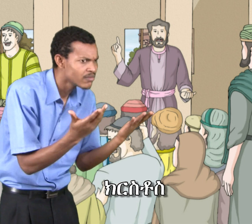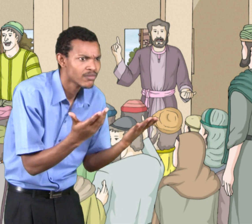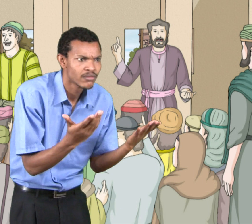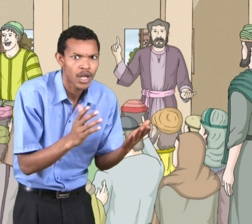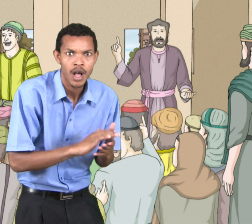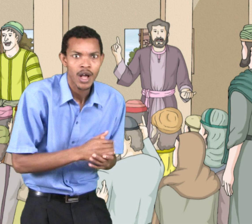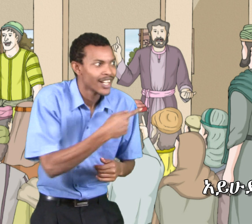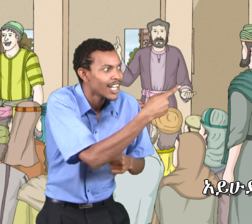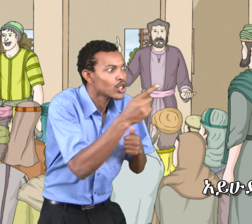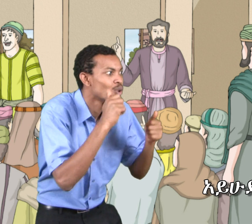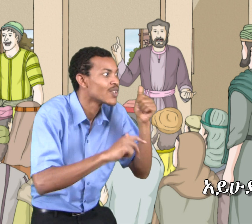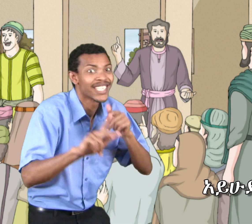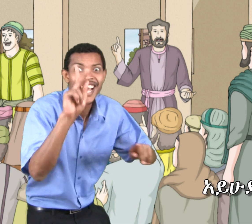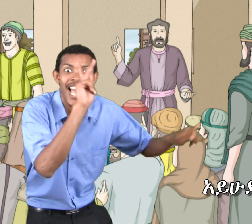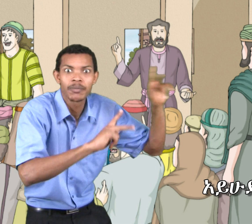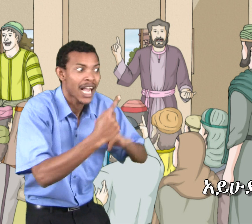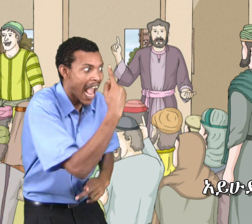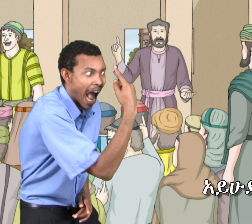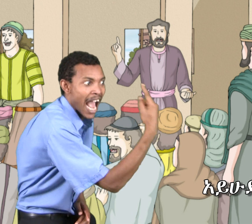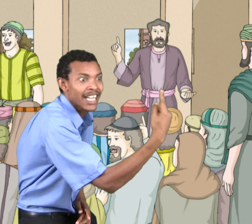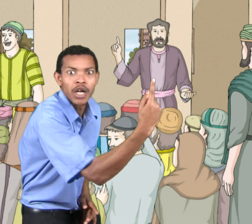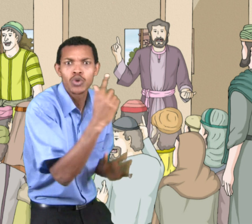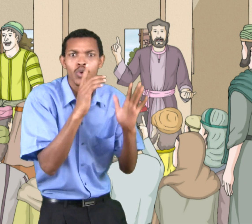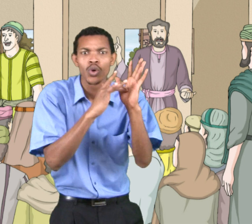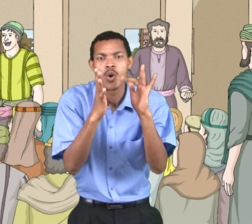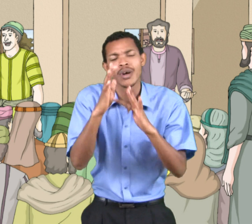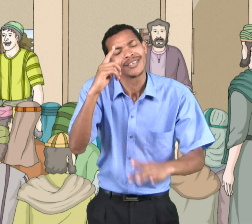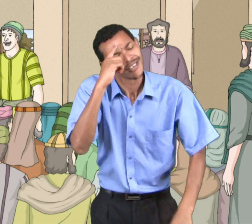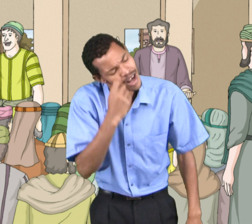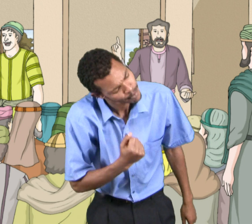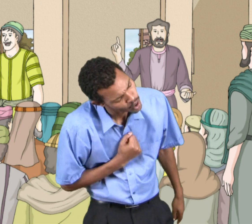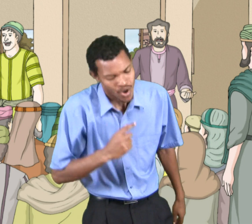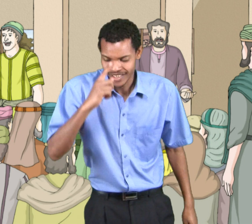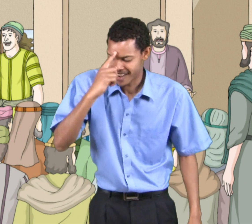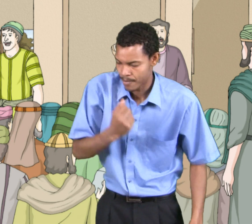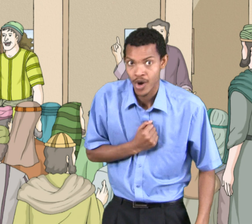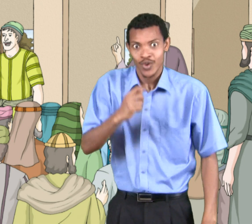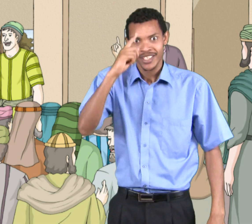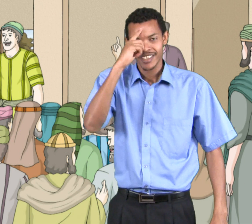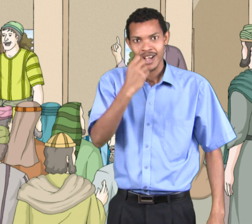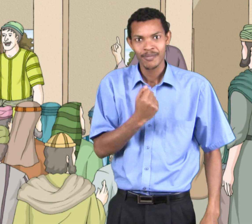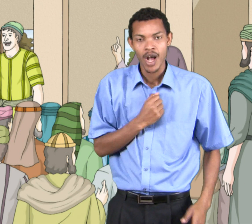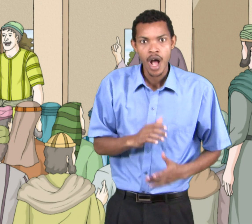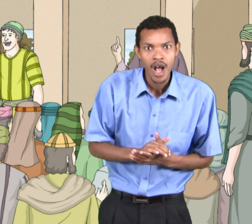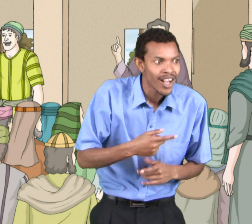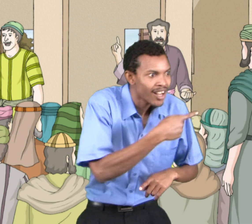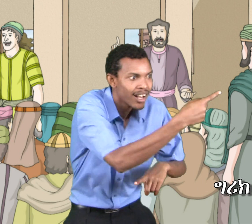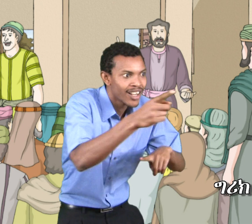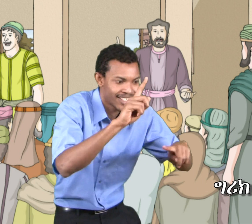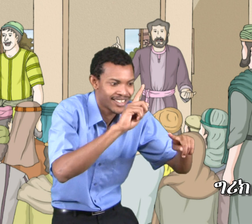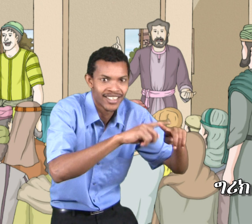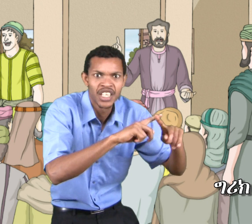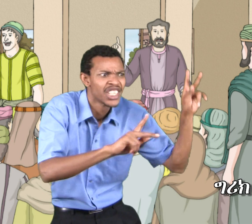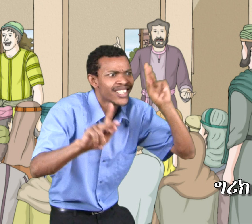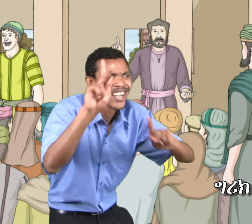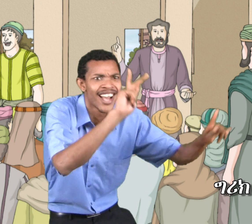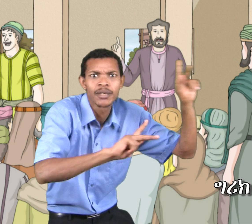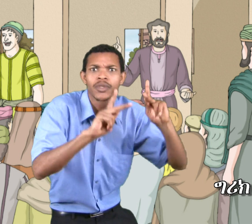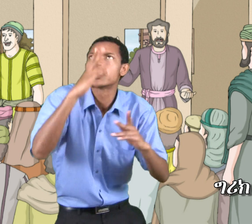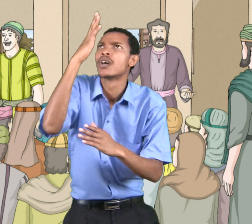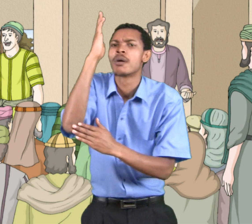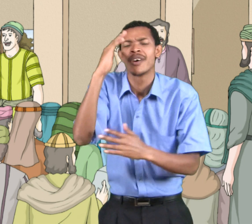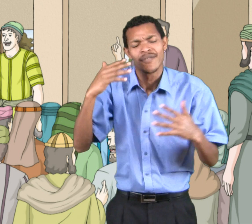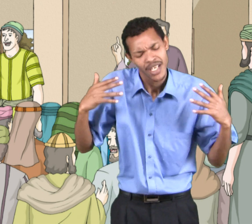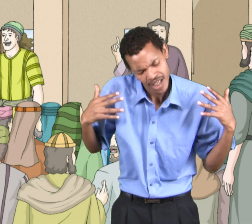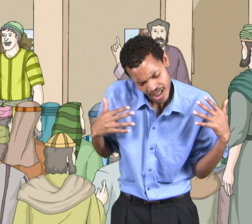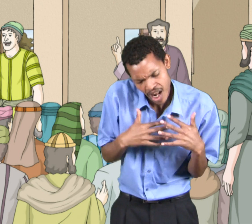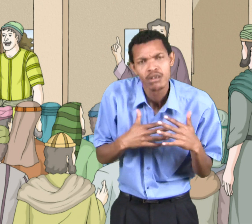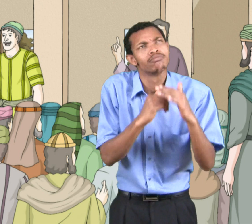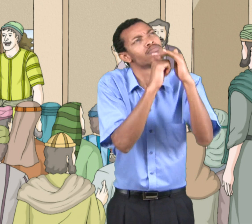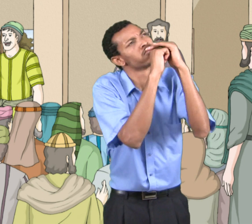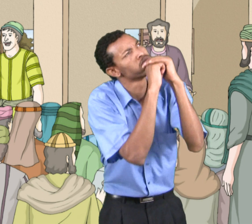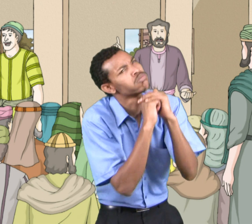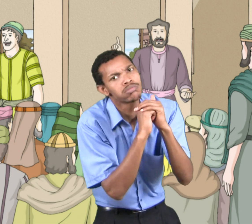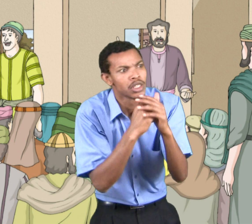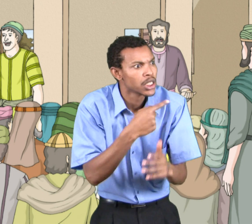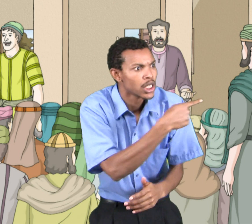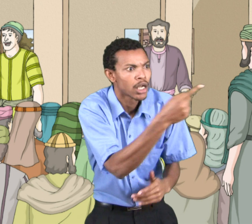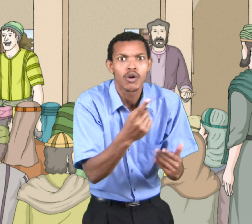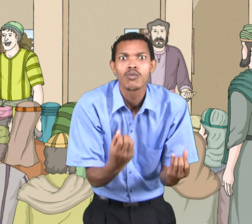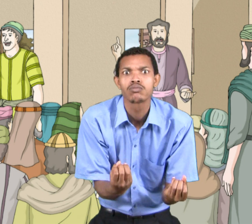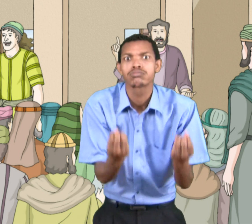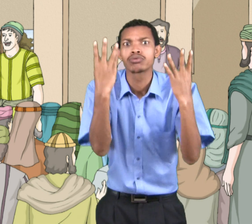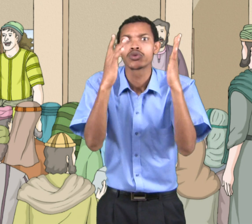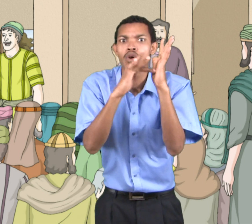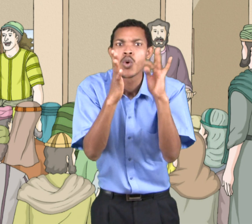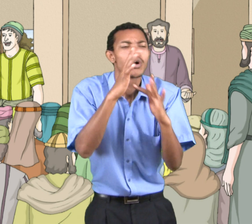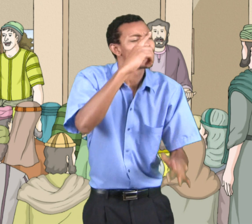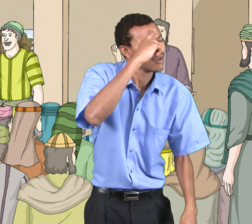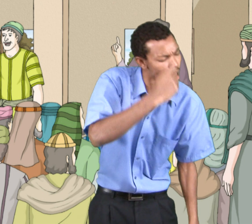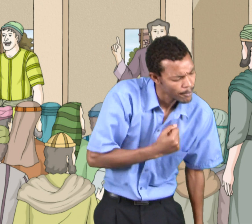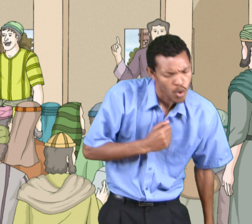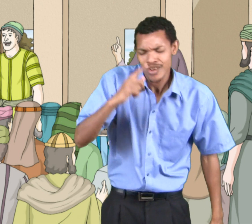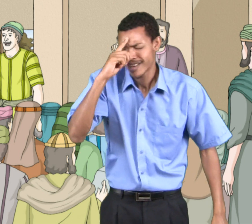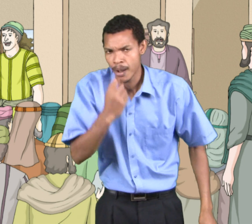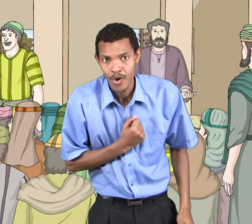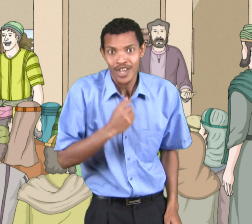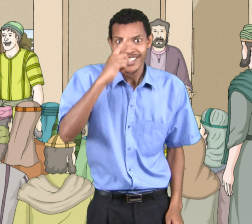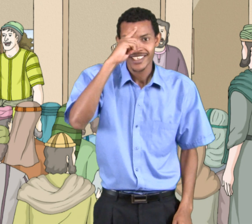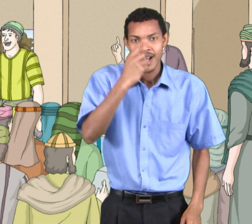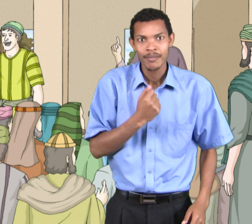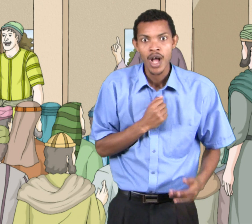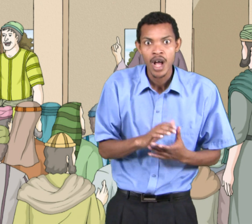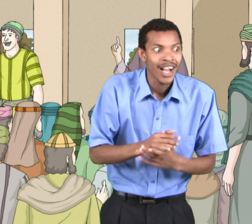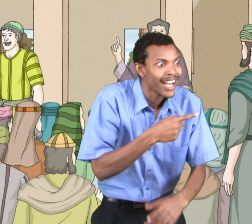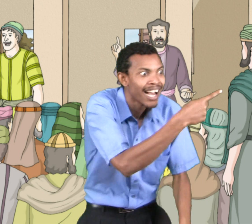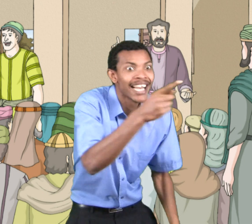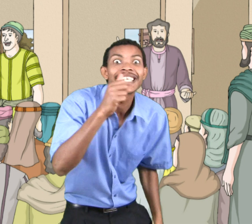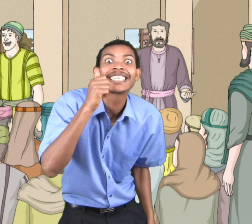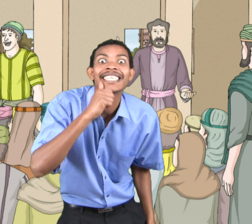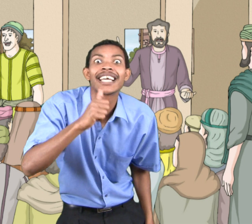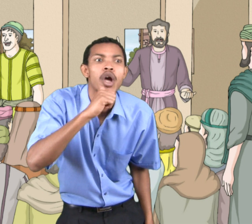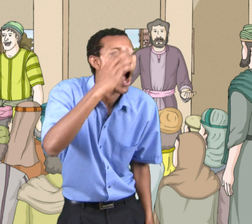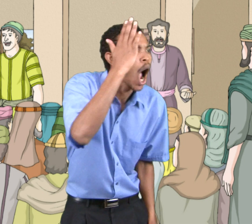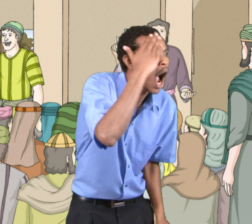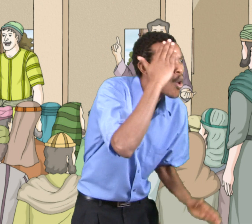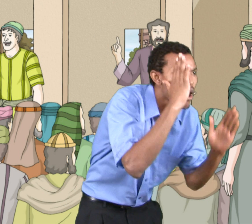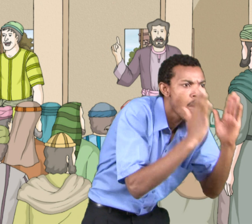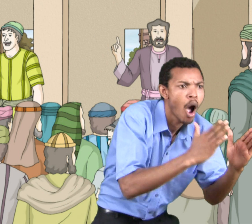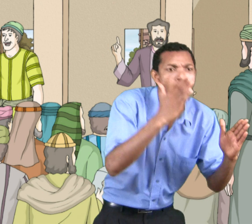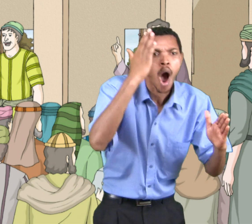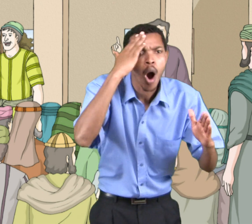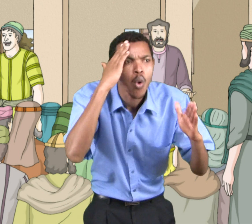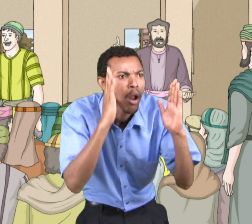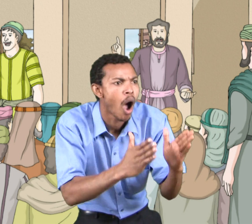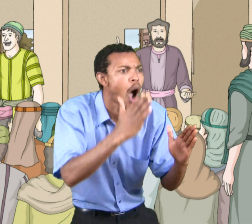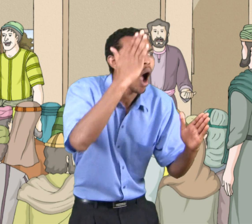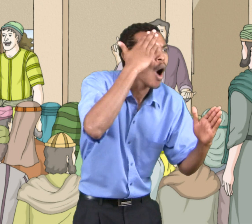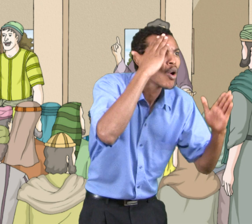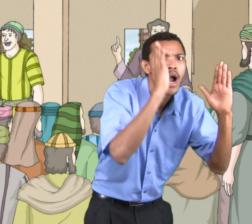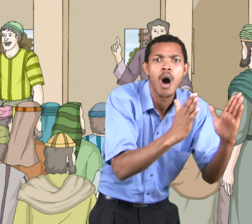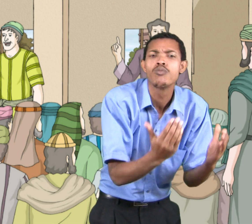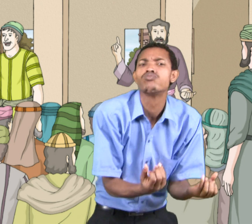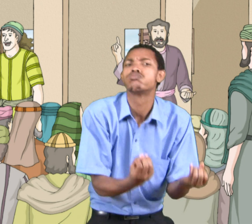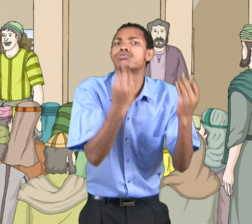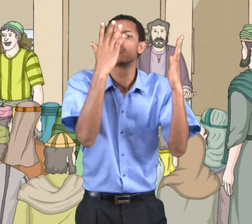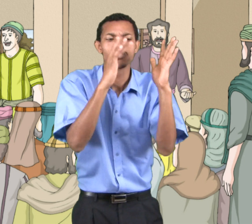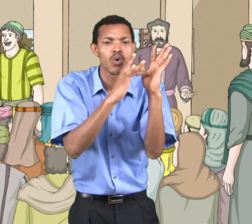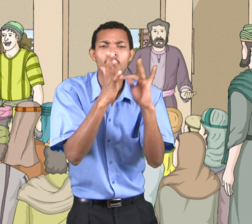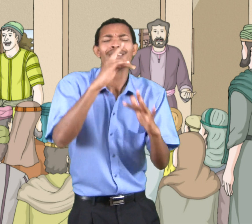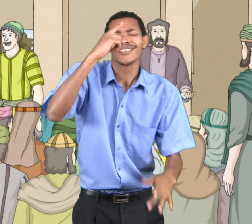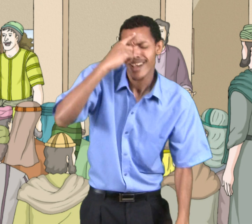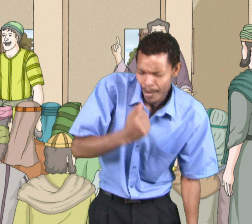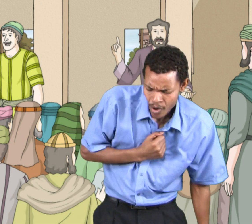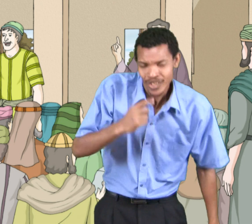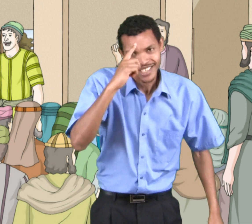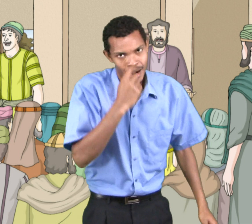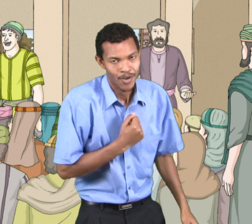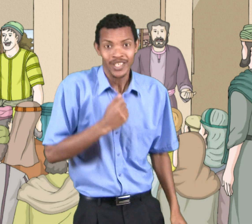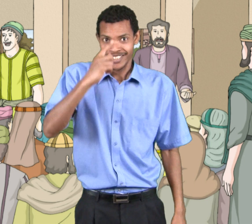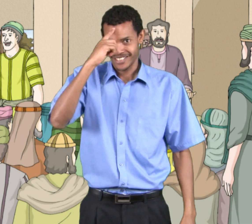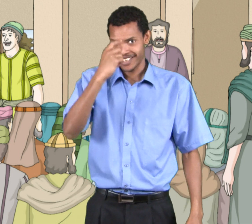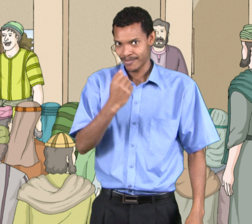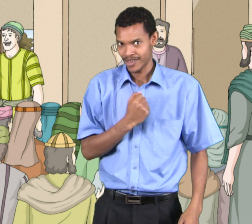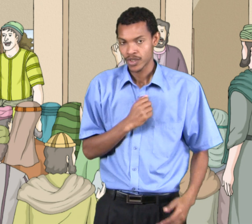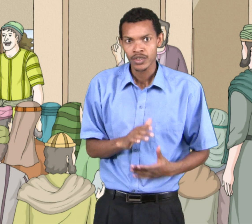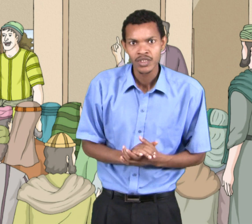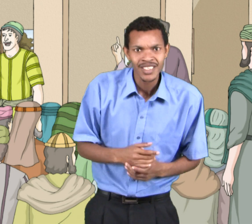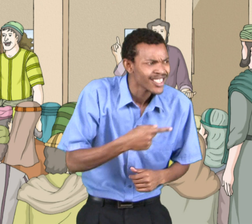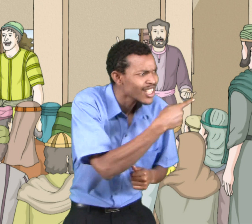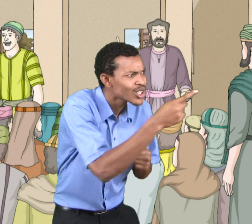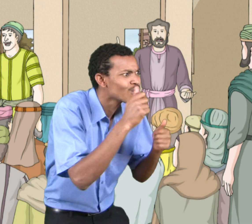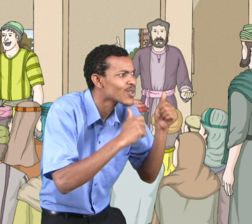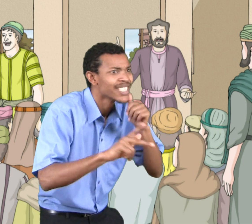“This Jesus I am proclaiming to you is the Christ,” he declared.